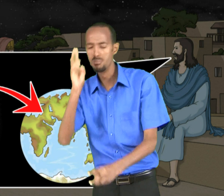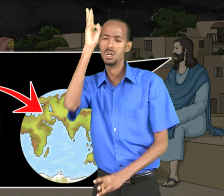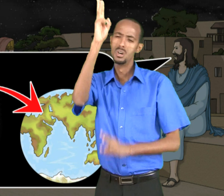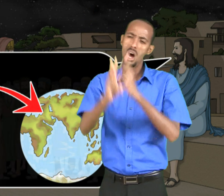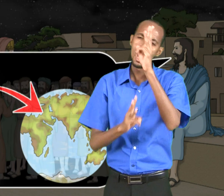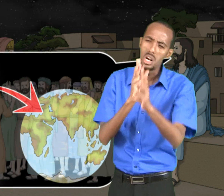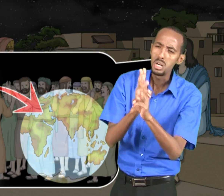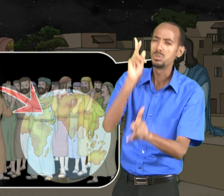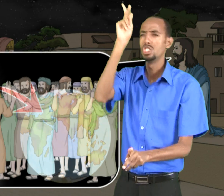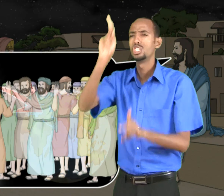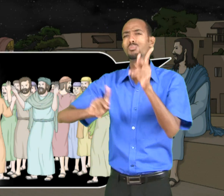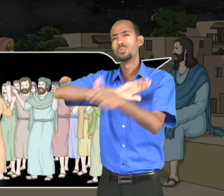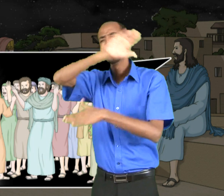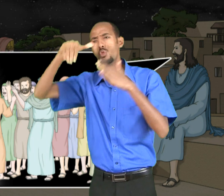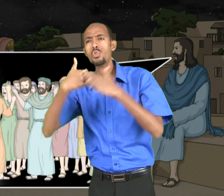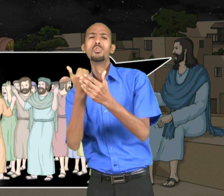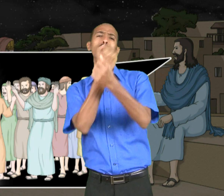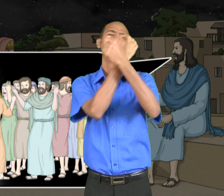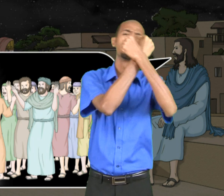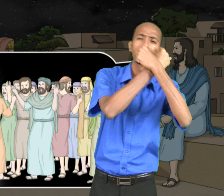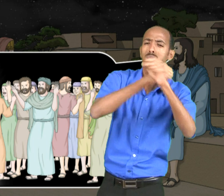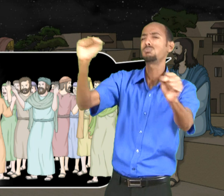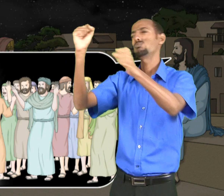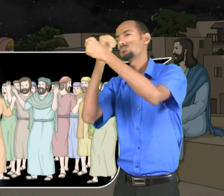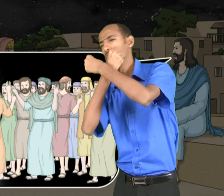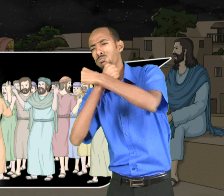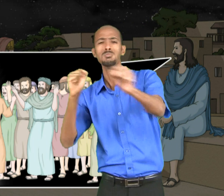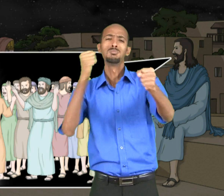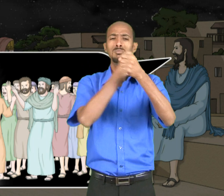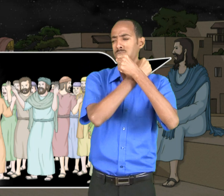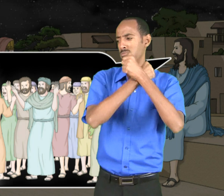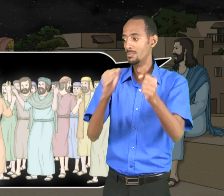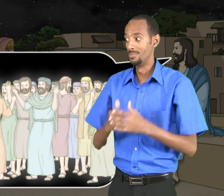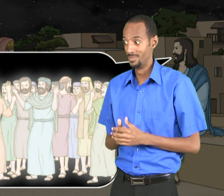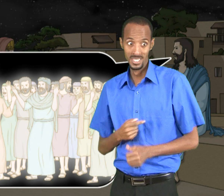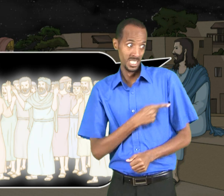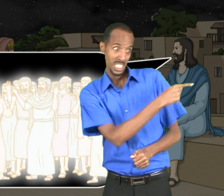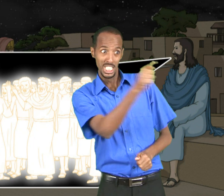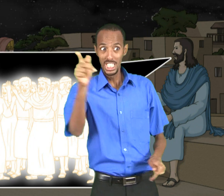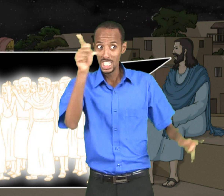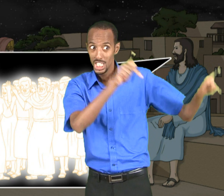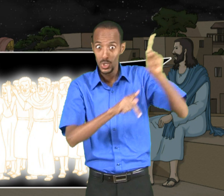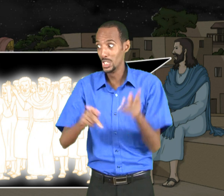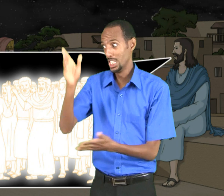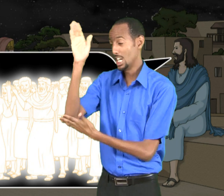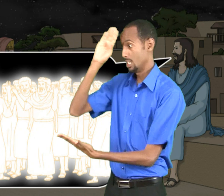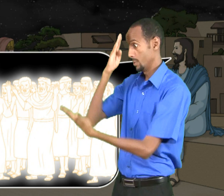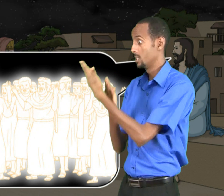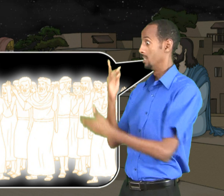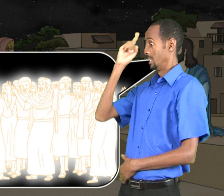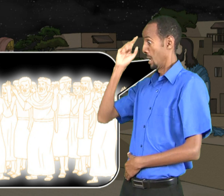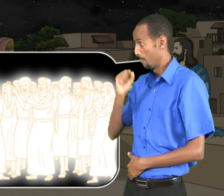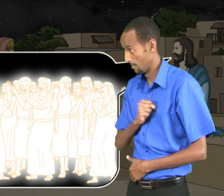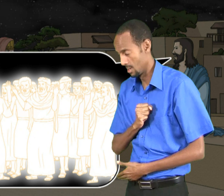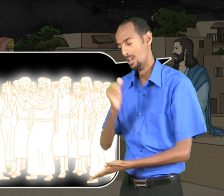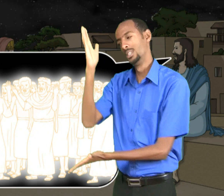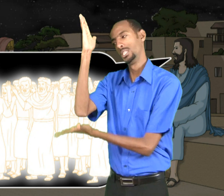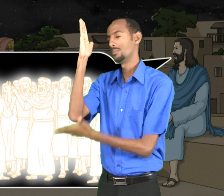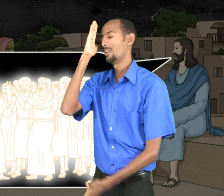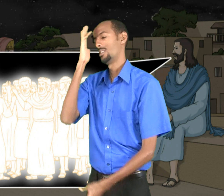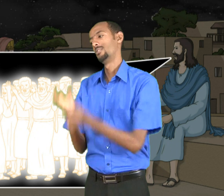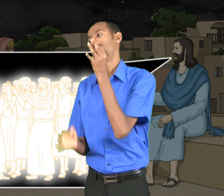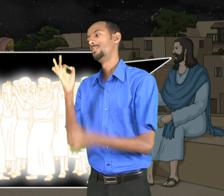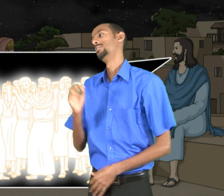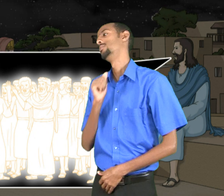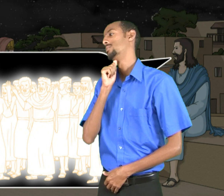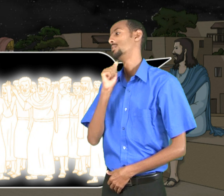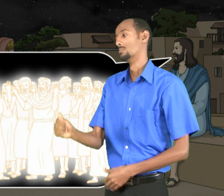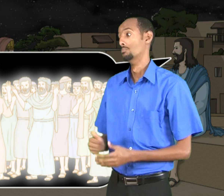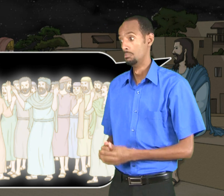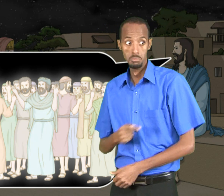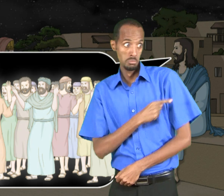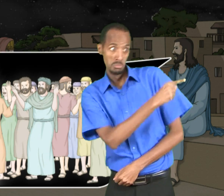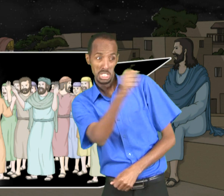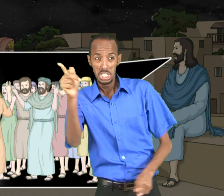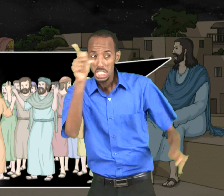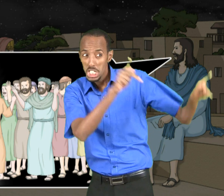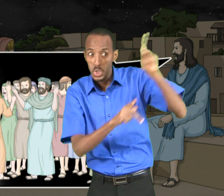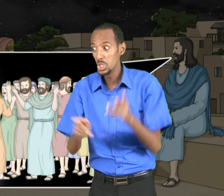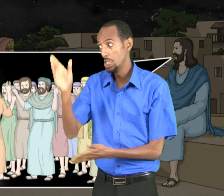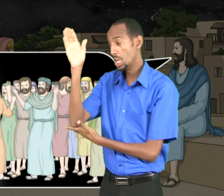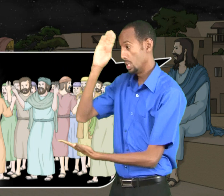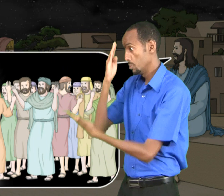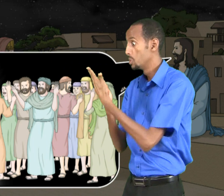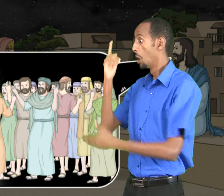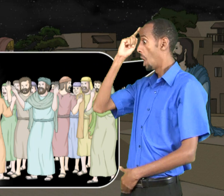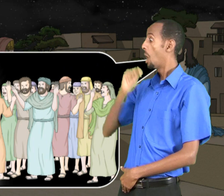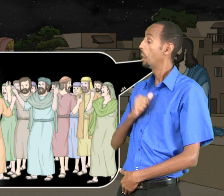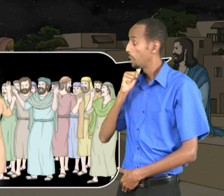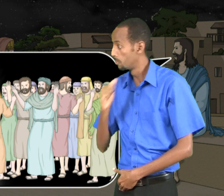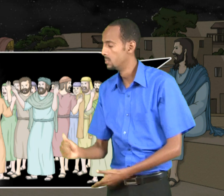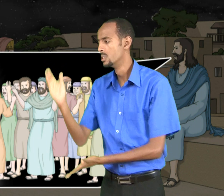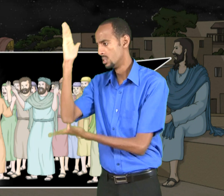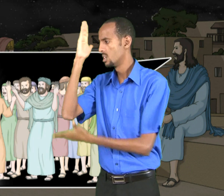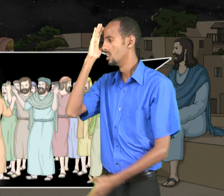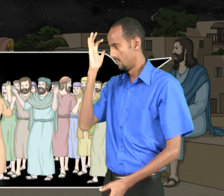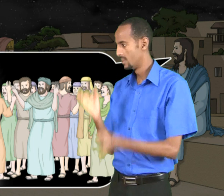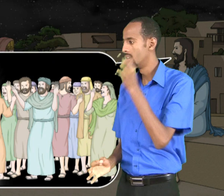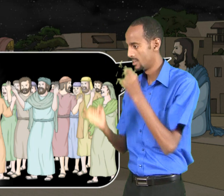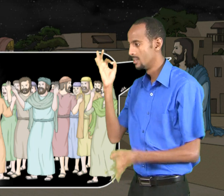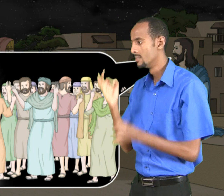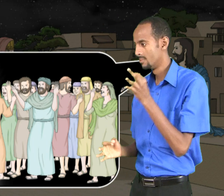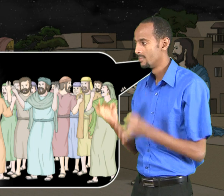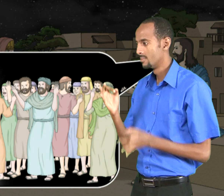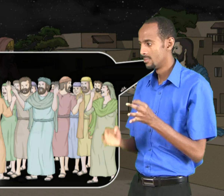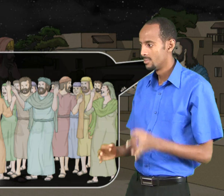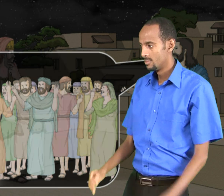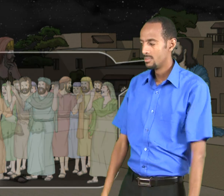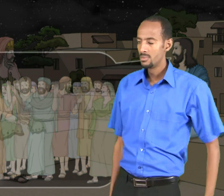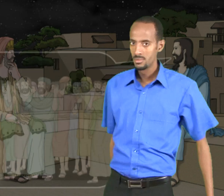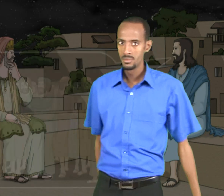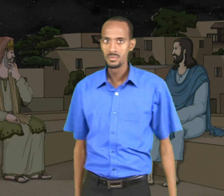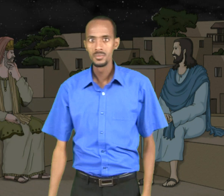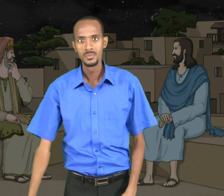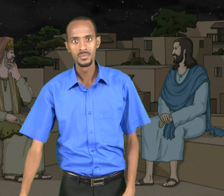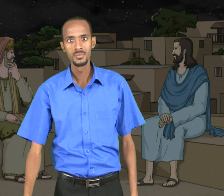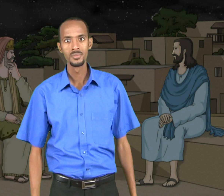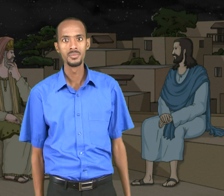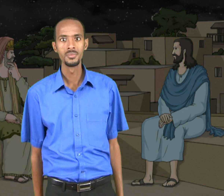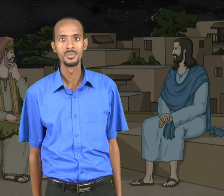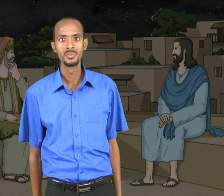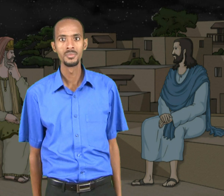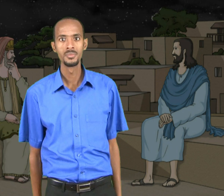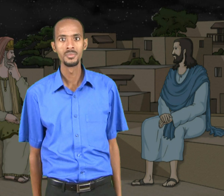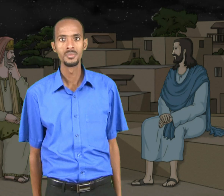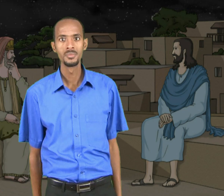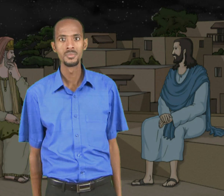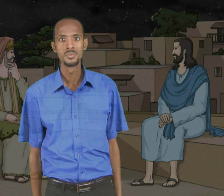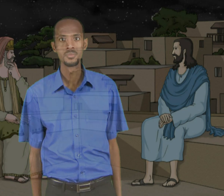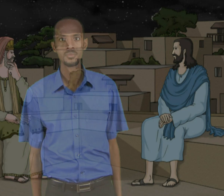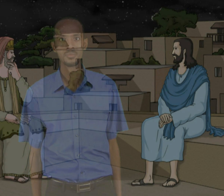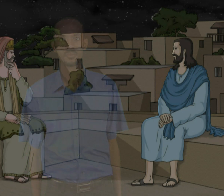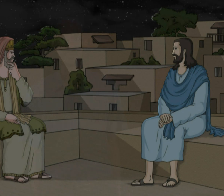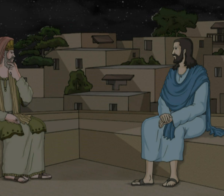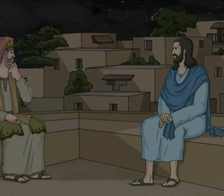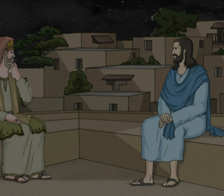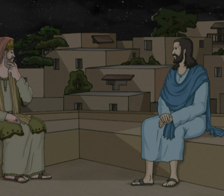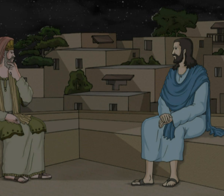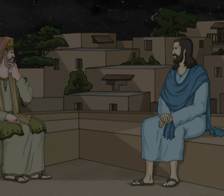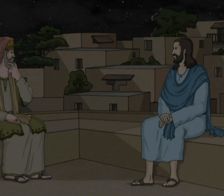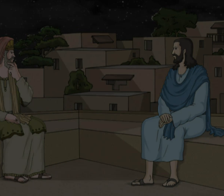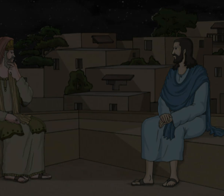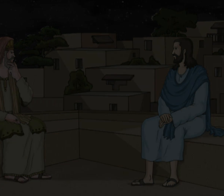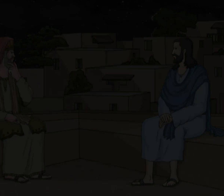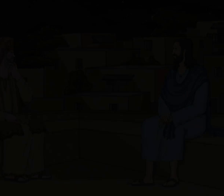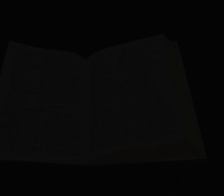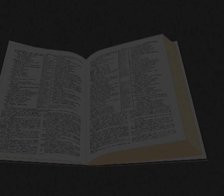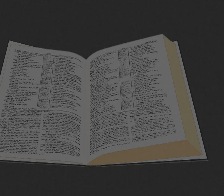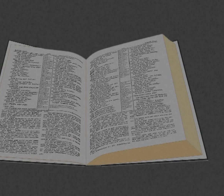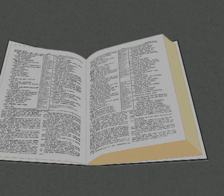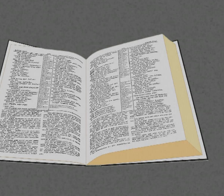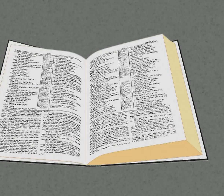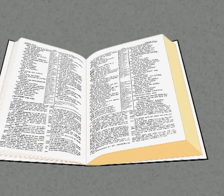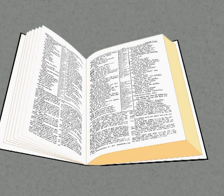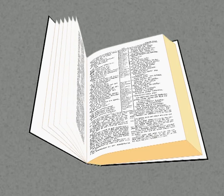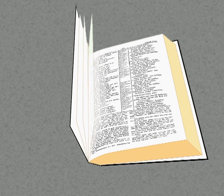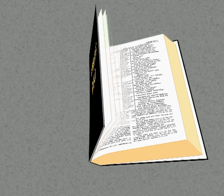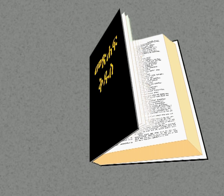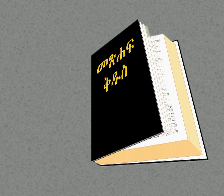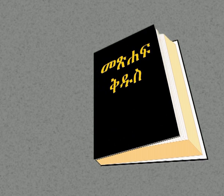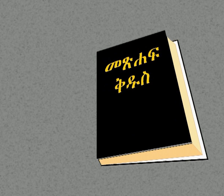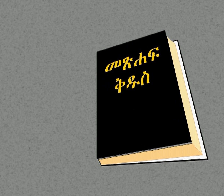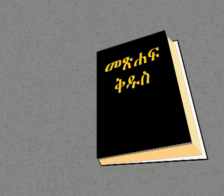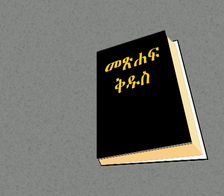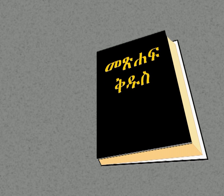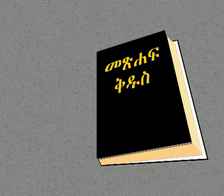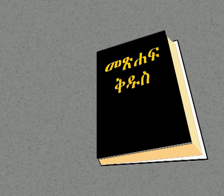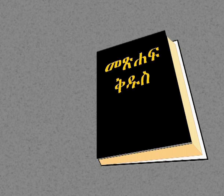Whoever believes in Him is not condemned, but whoever does not believe has already been condemned, because he has not believed in the name of God’s one and only Son.